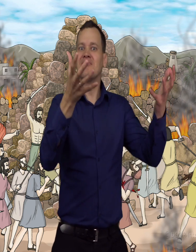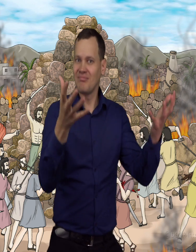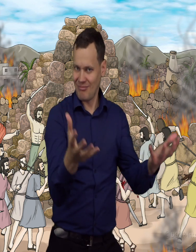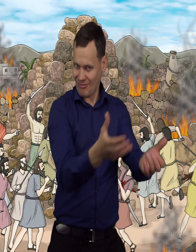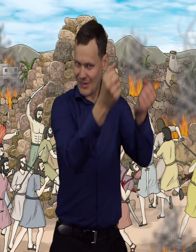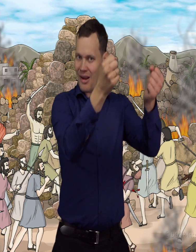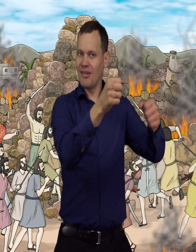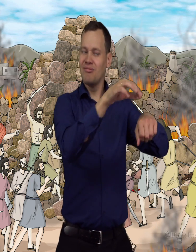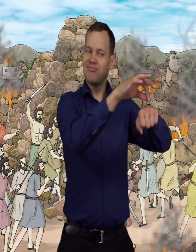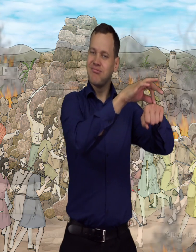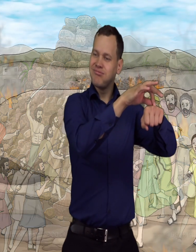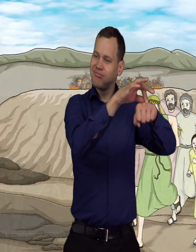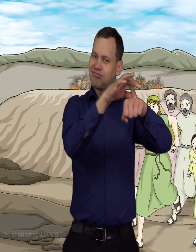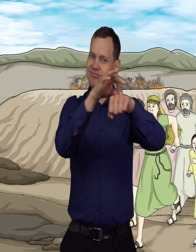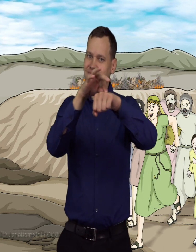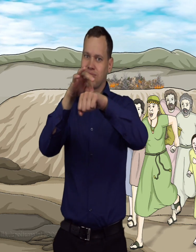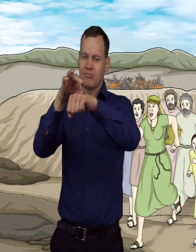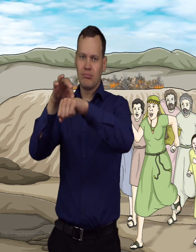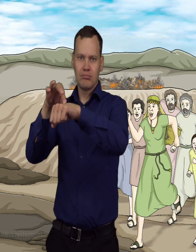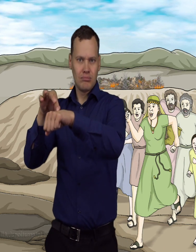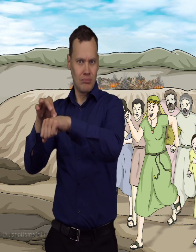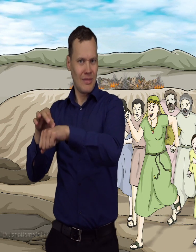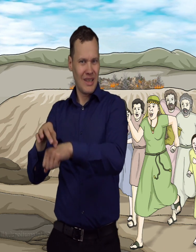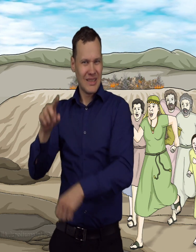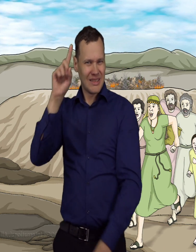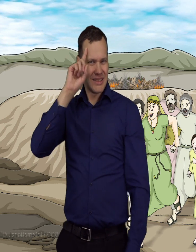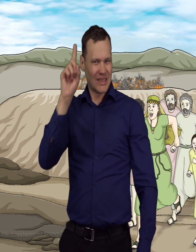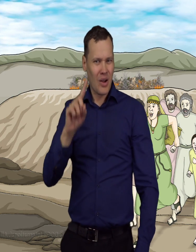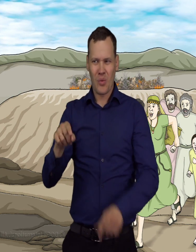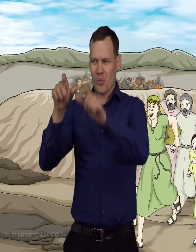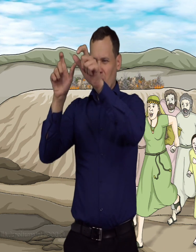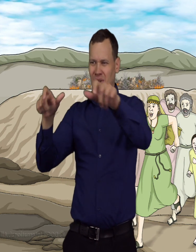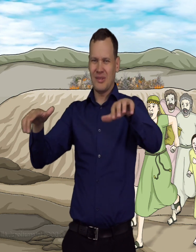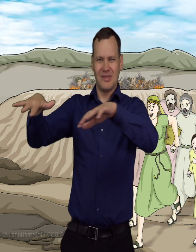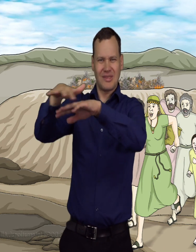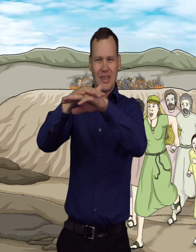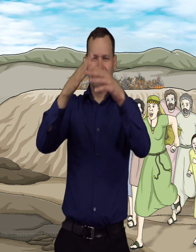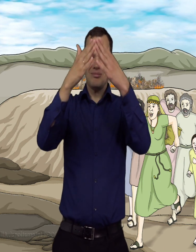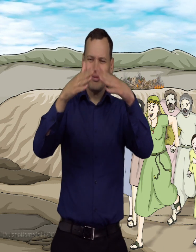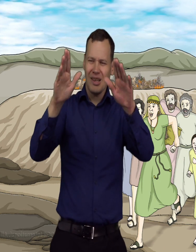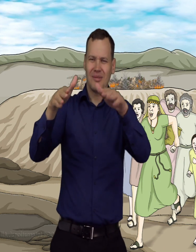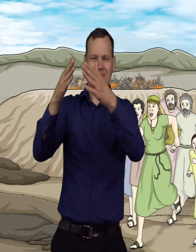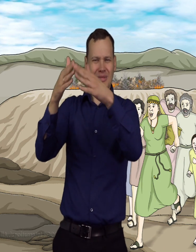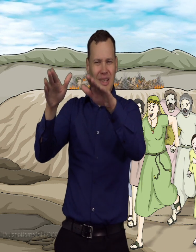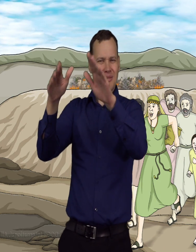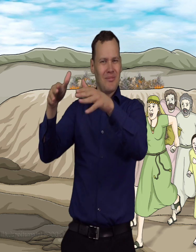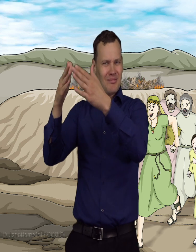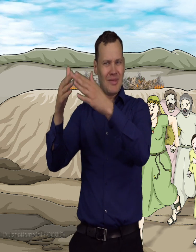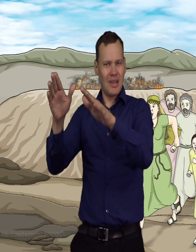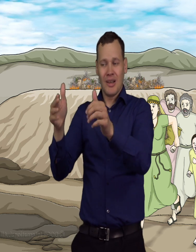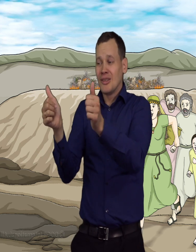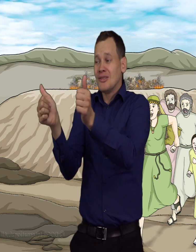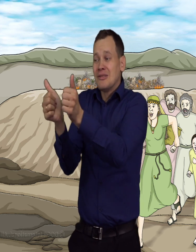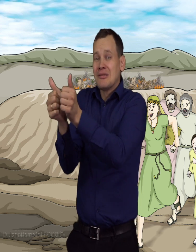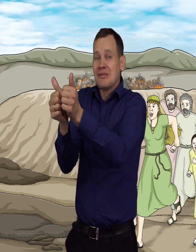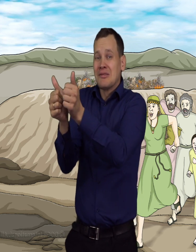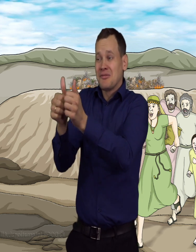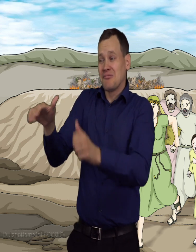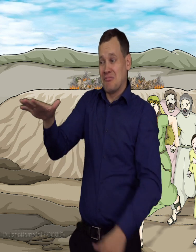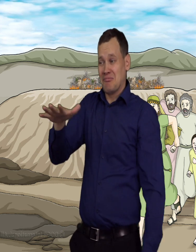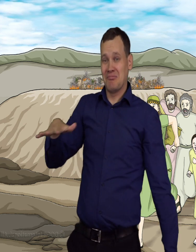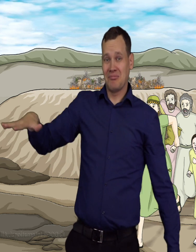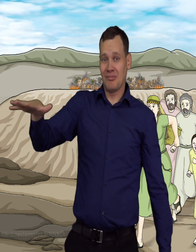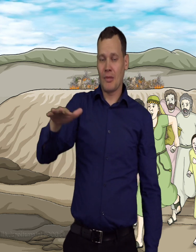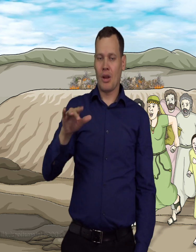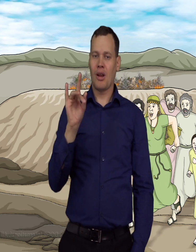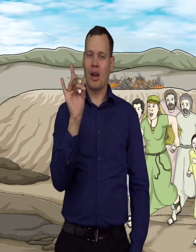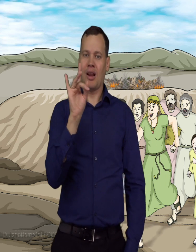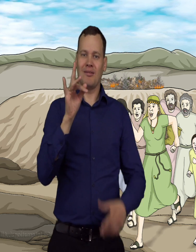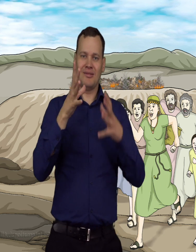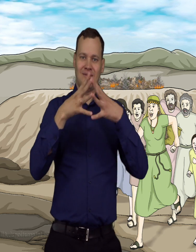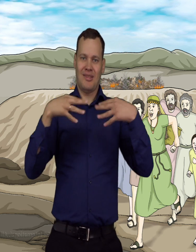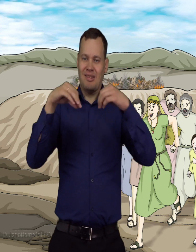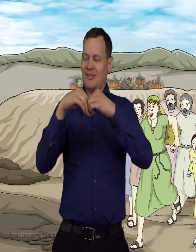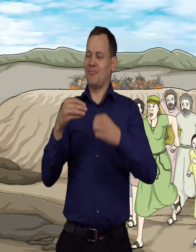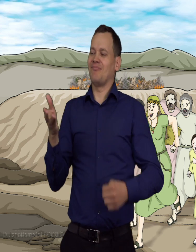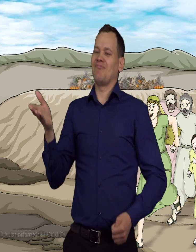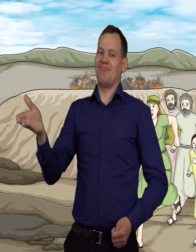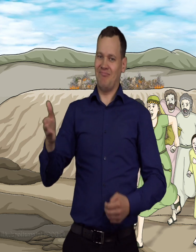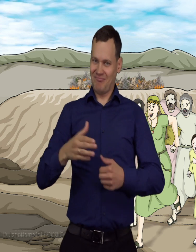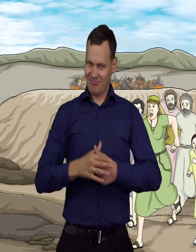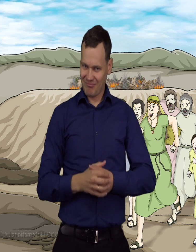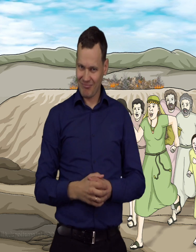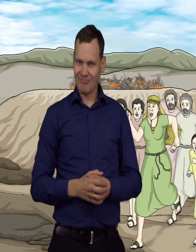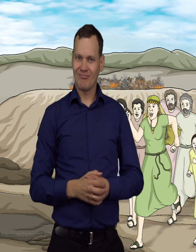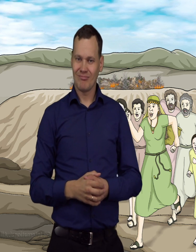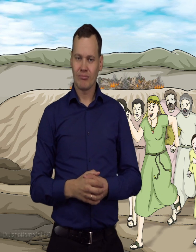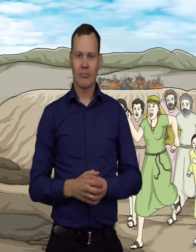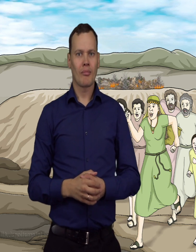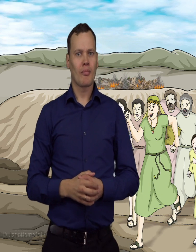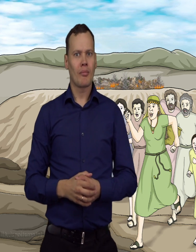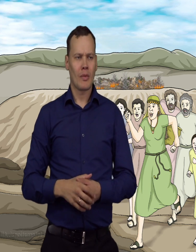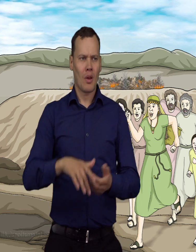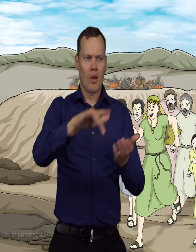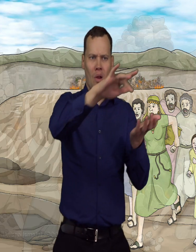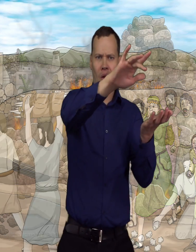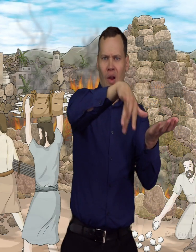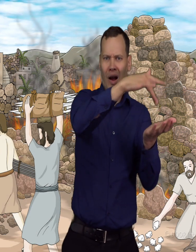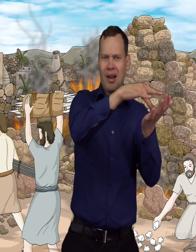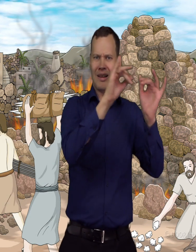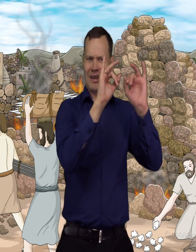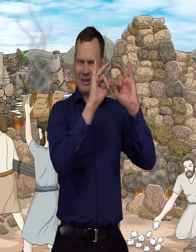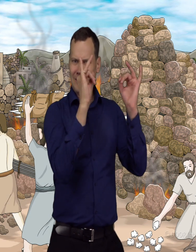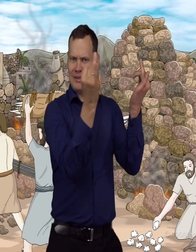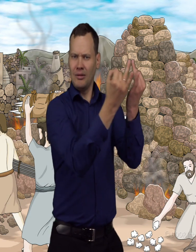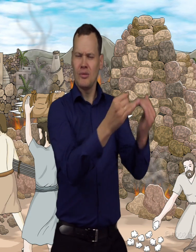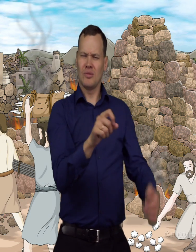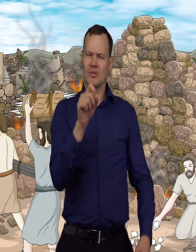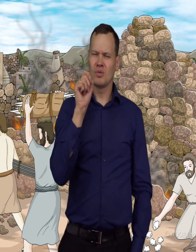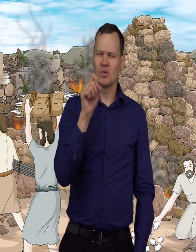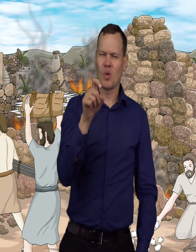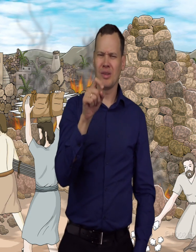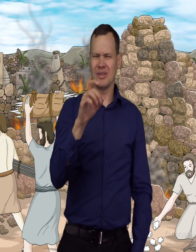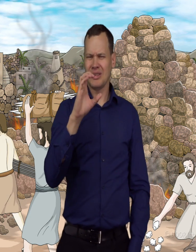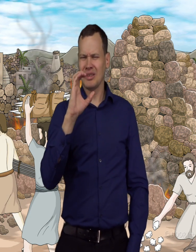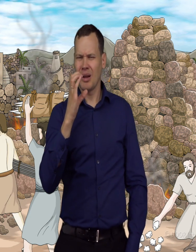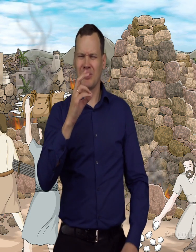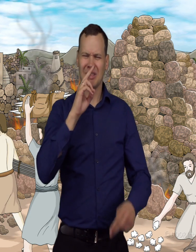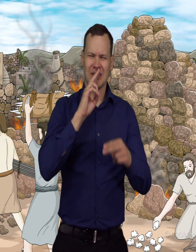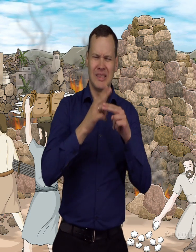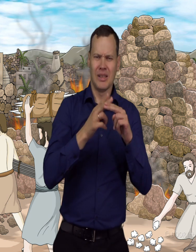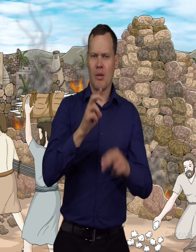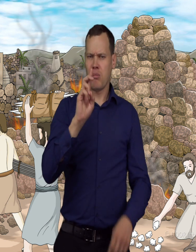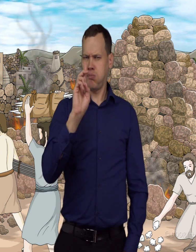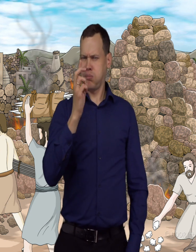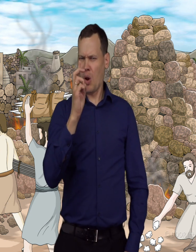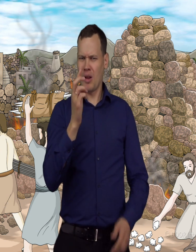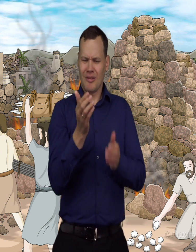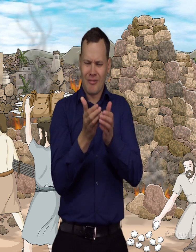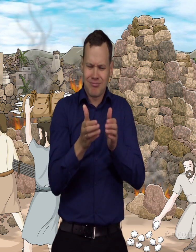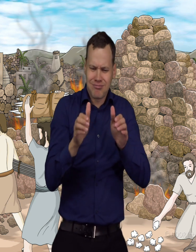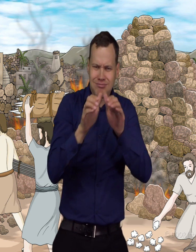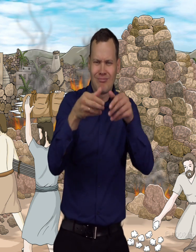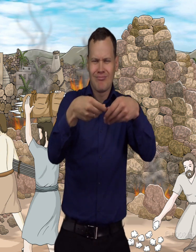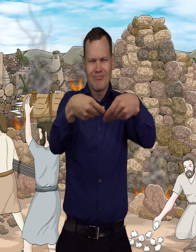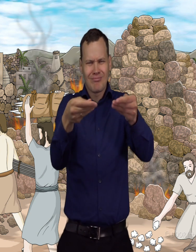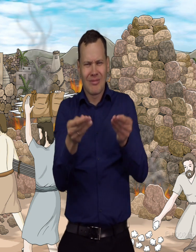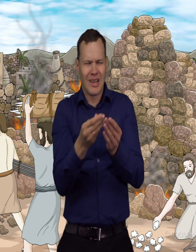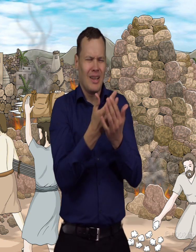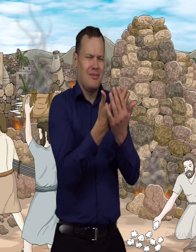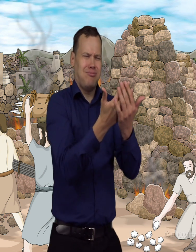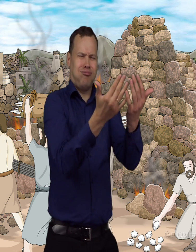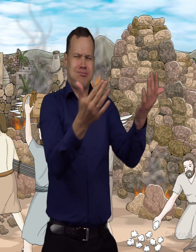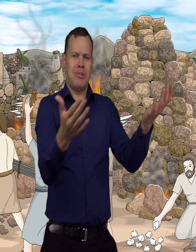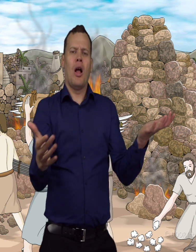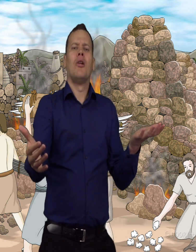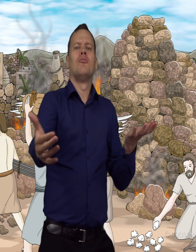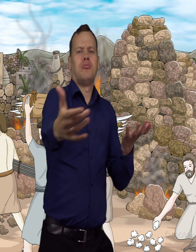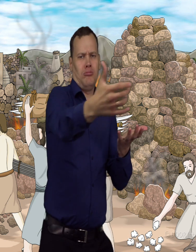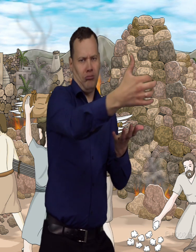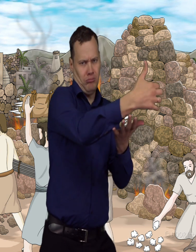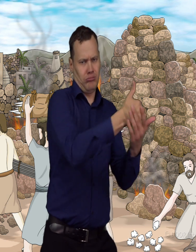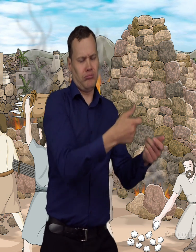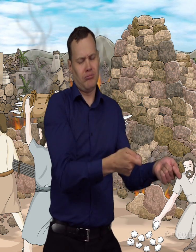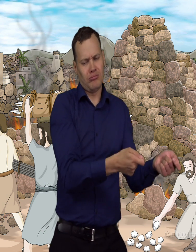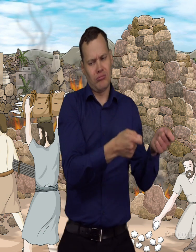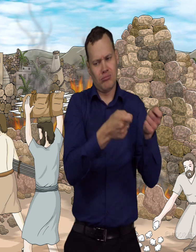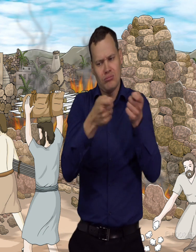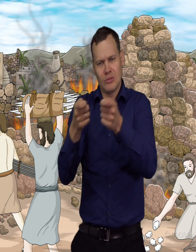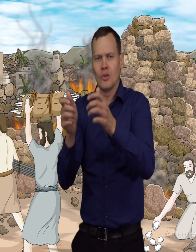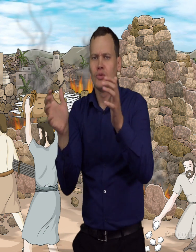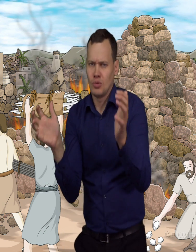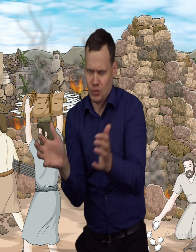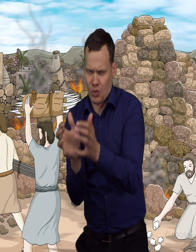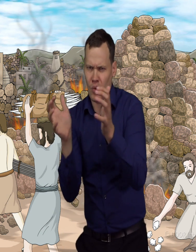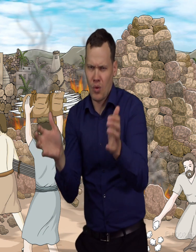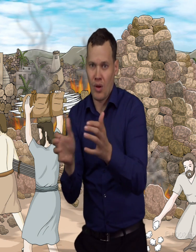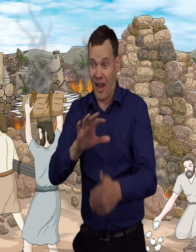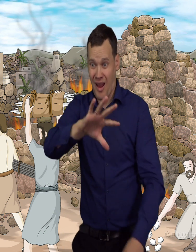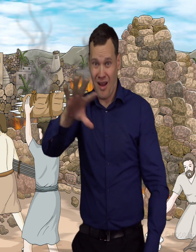So the young spies went in and brought out Rahab, her father and mother and brothers, and all who belonged to her. They brought out her whole family and settled them outside the camp of Israel. Then the Israelites burned up the city and everything in it.